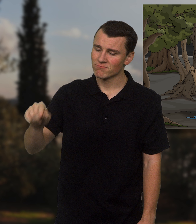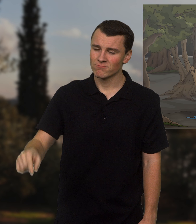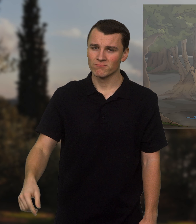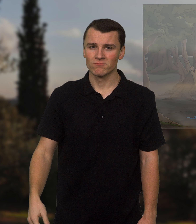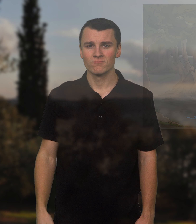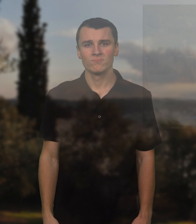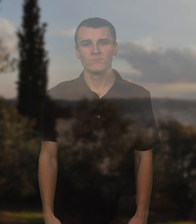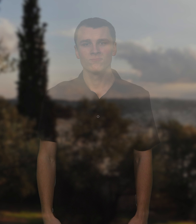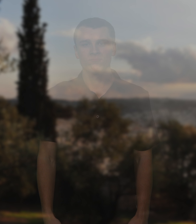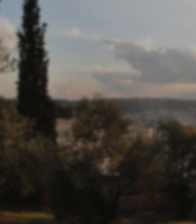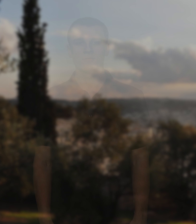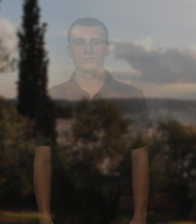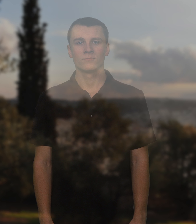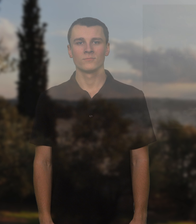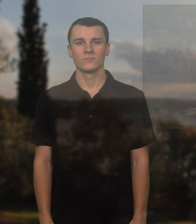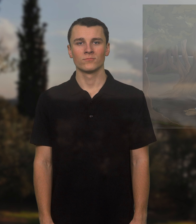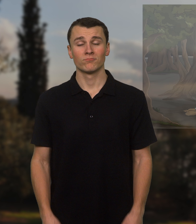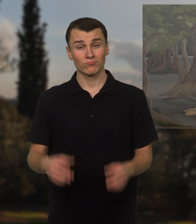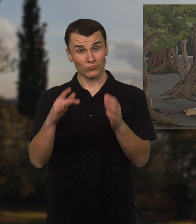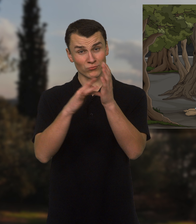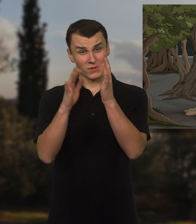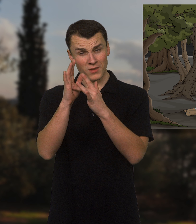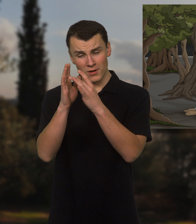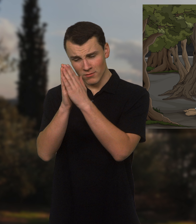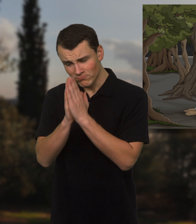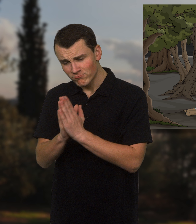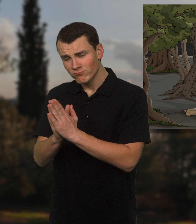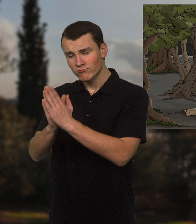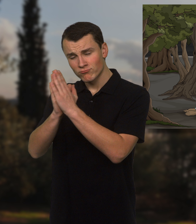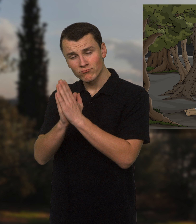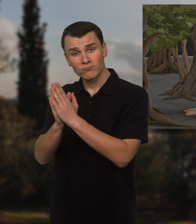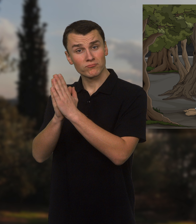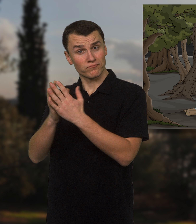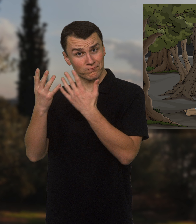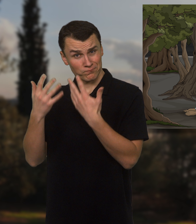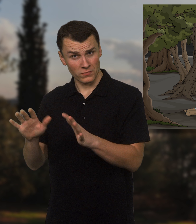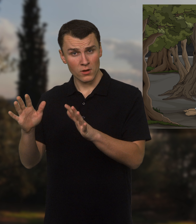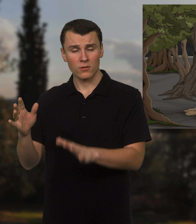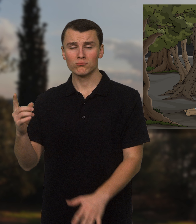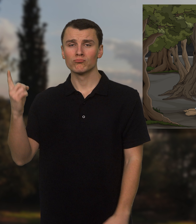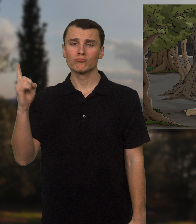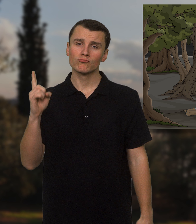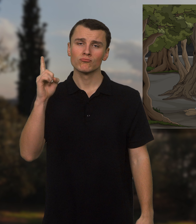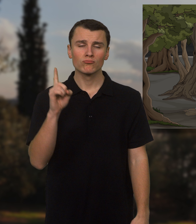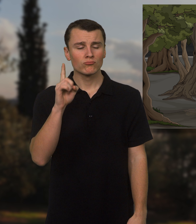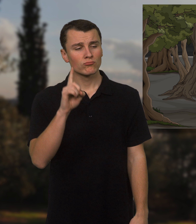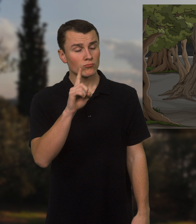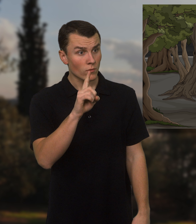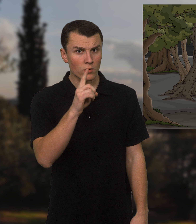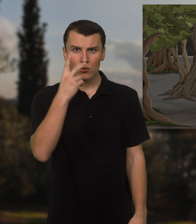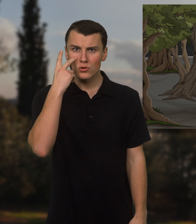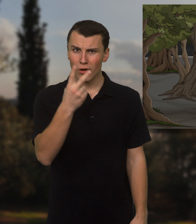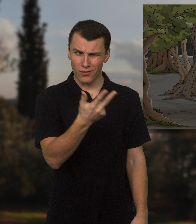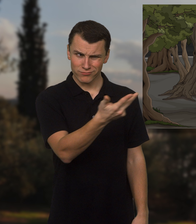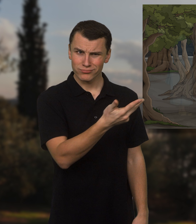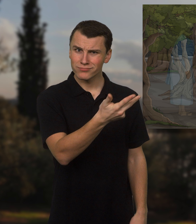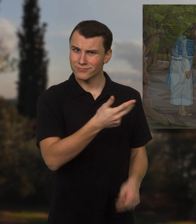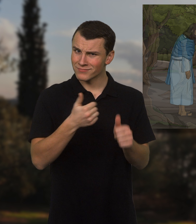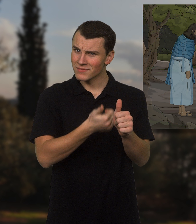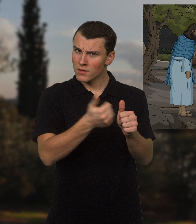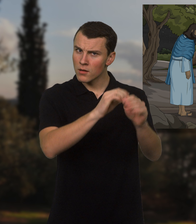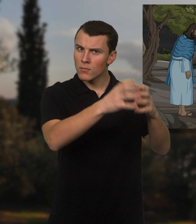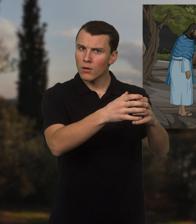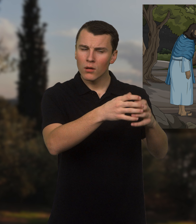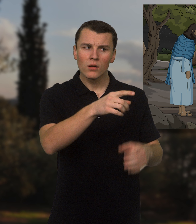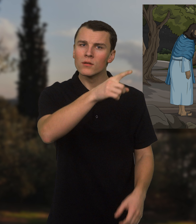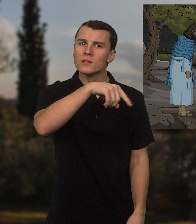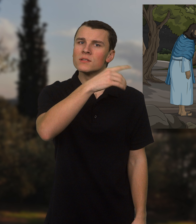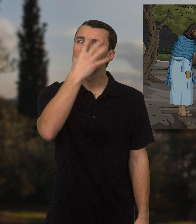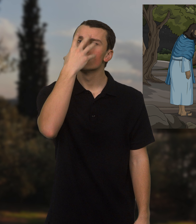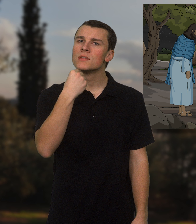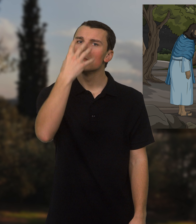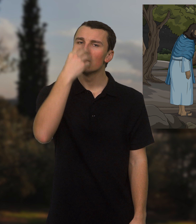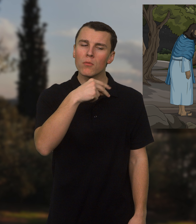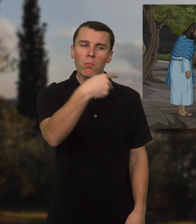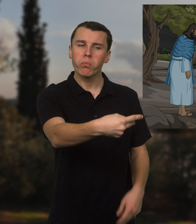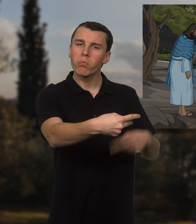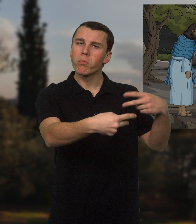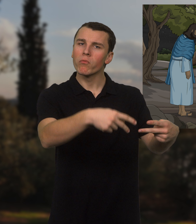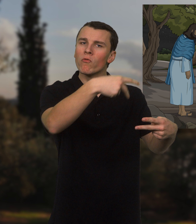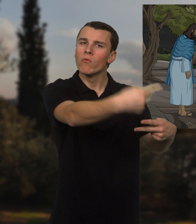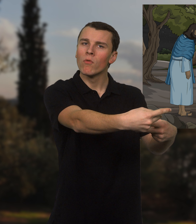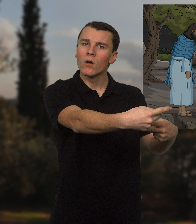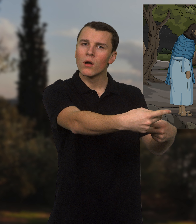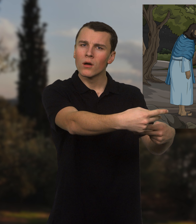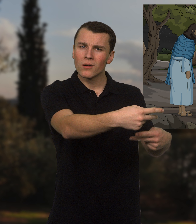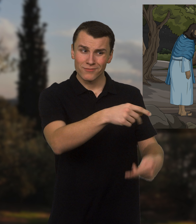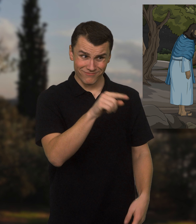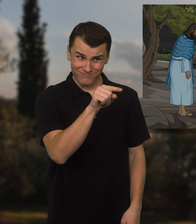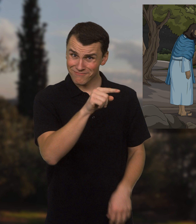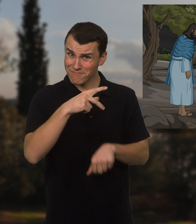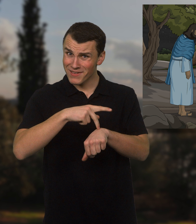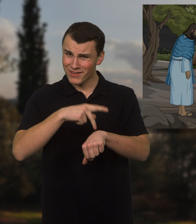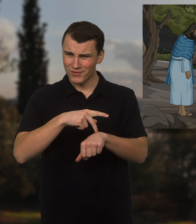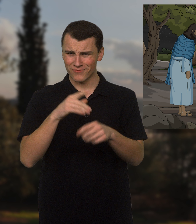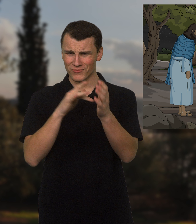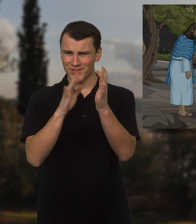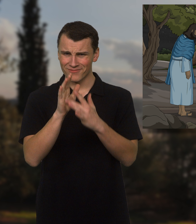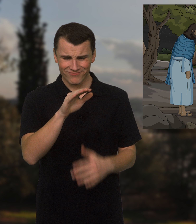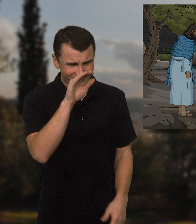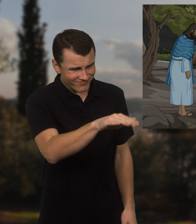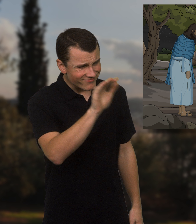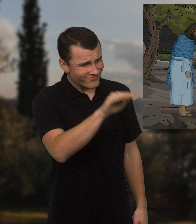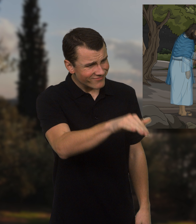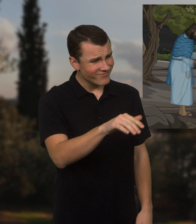Then Jesus returned to the disciples and found them sleeping.